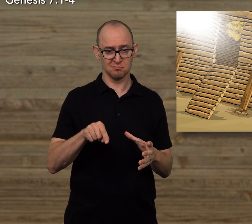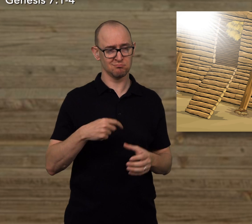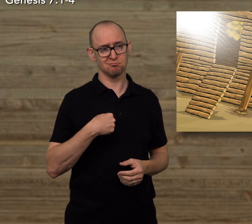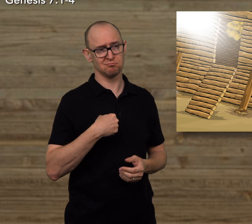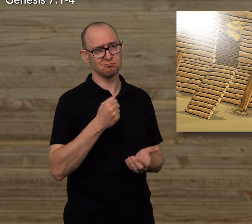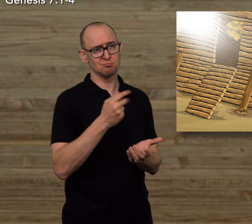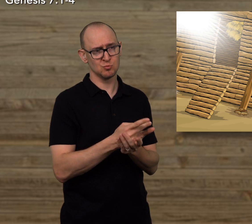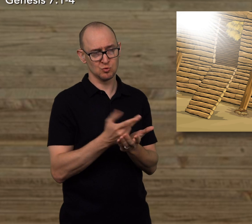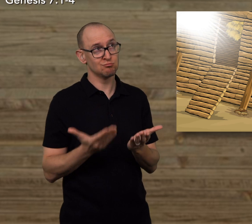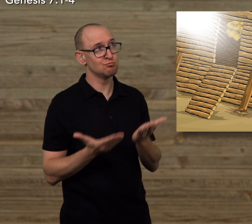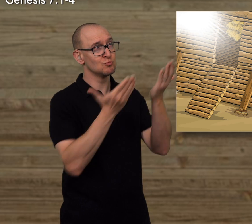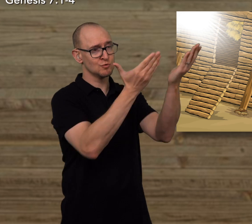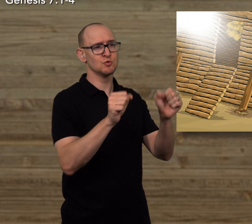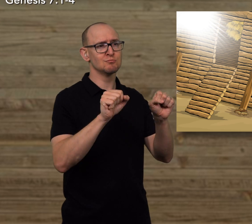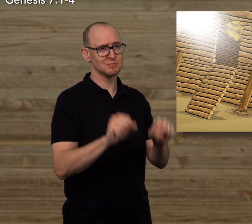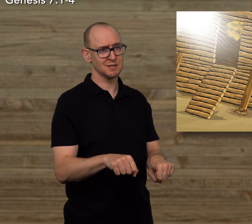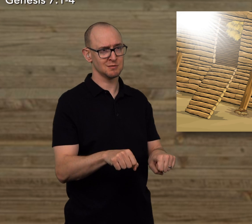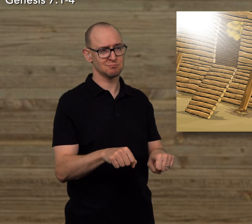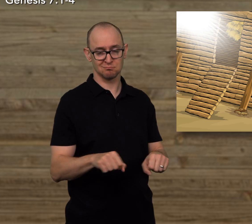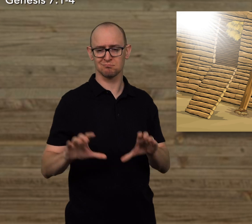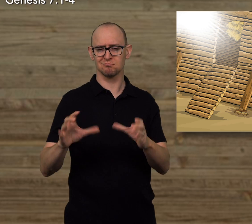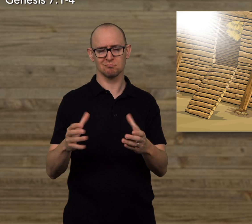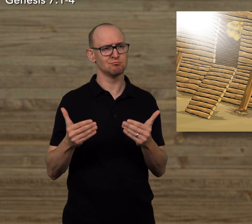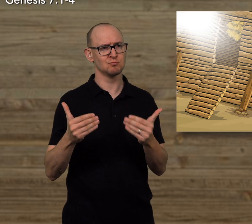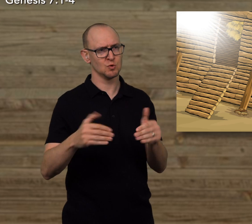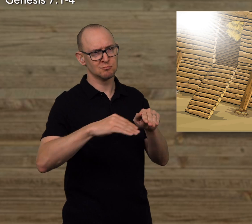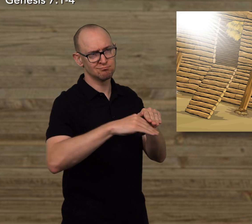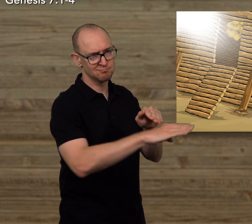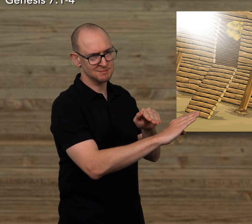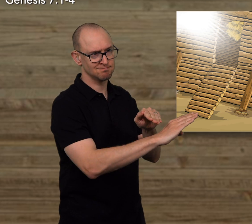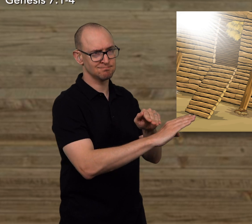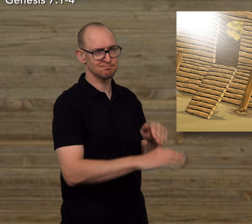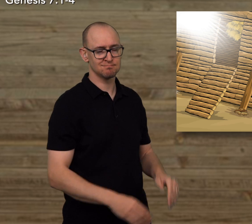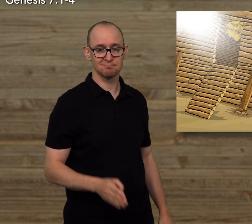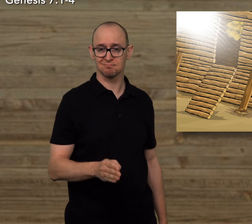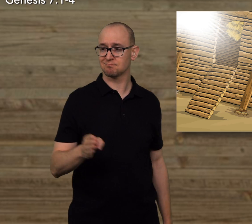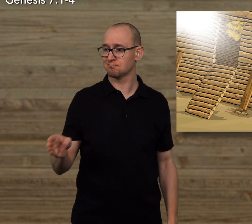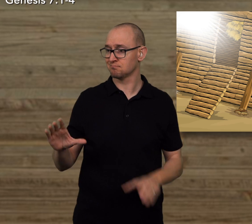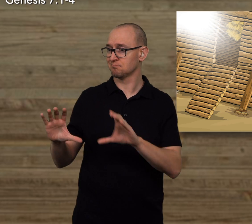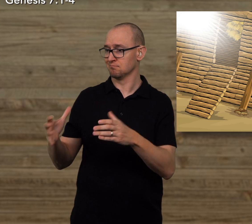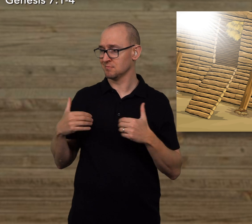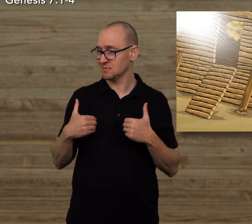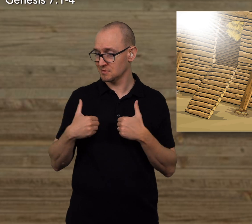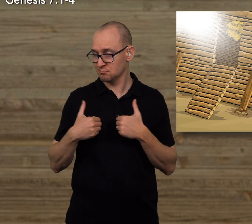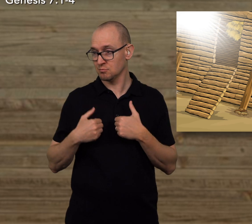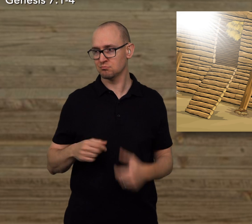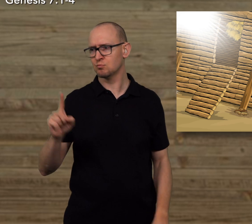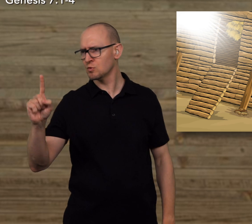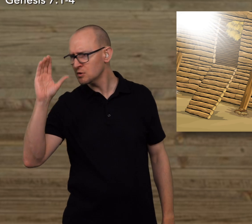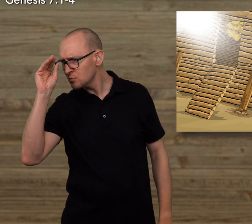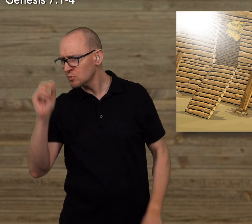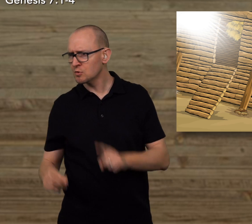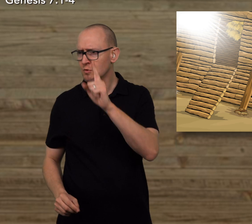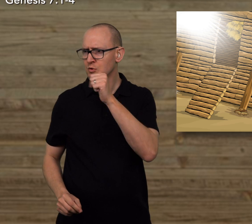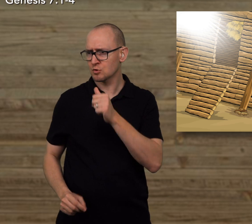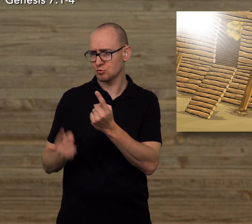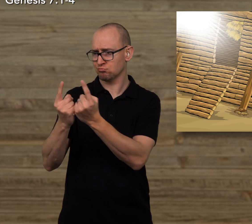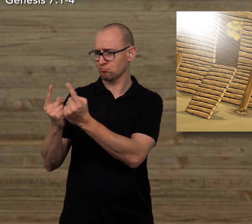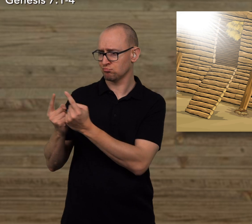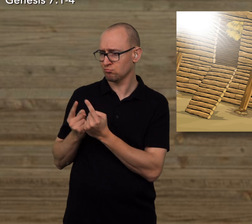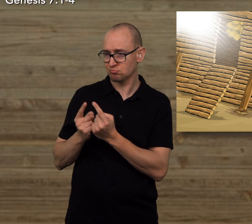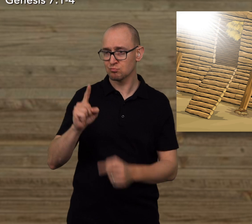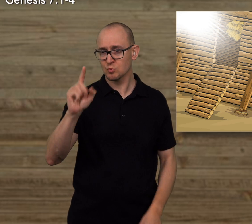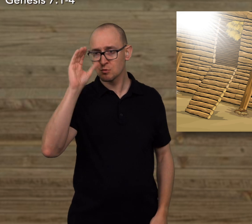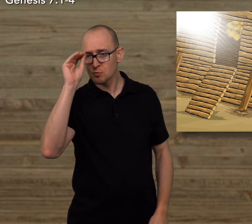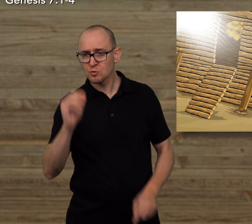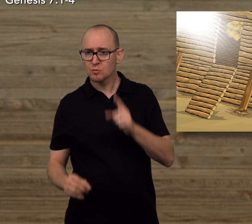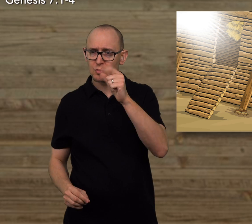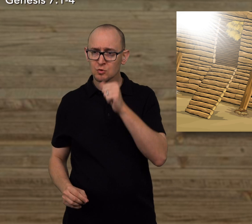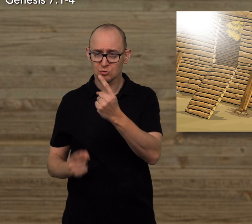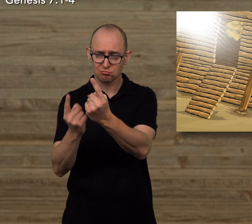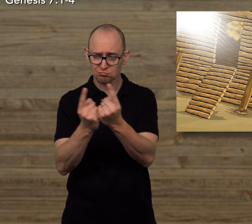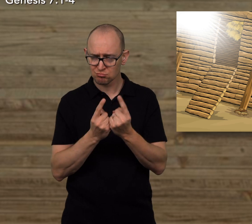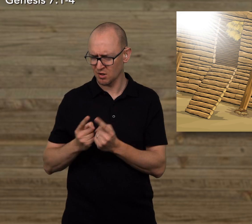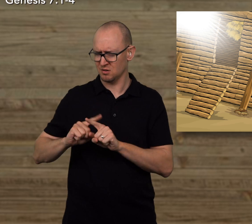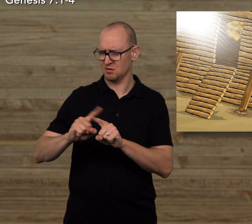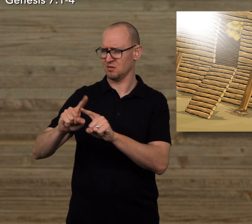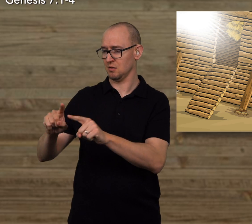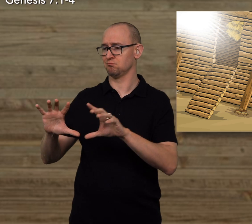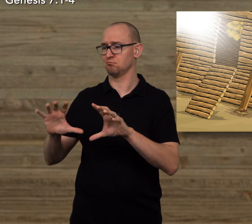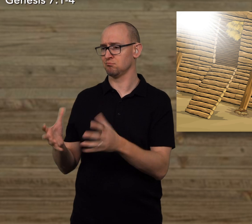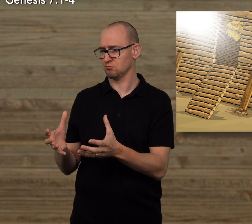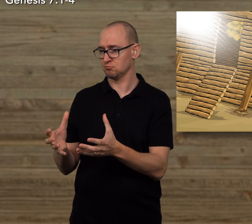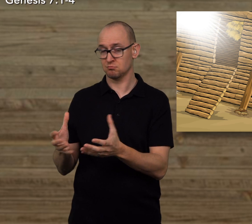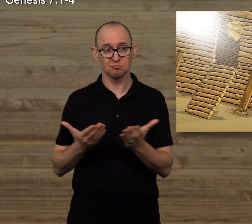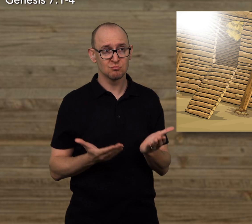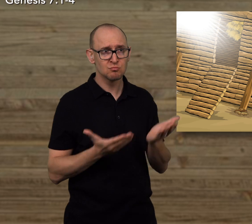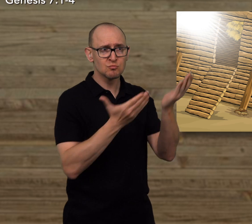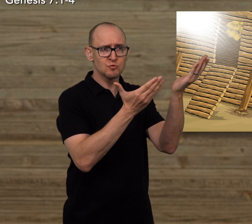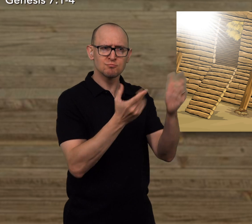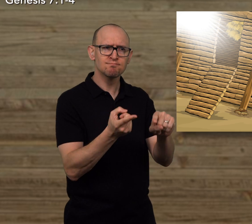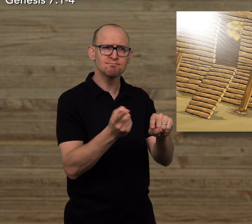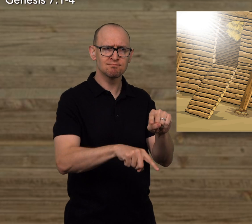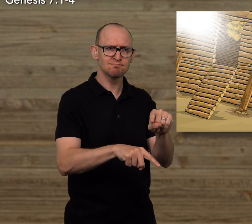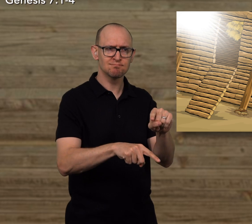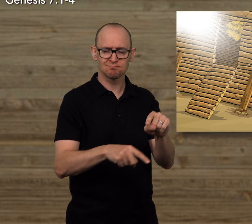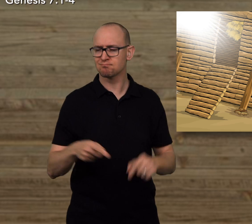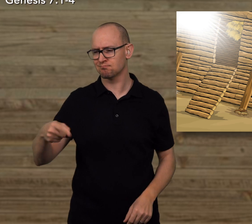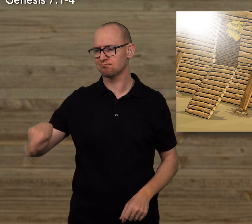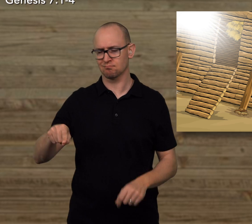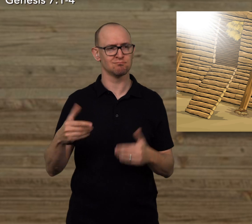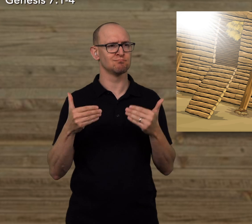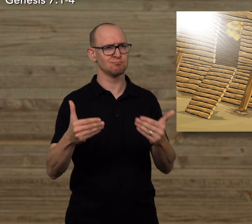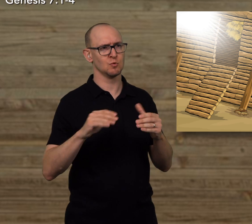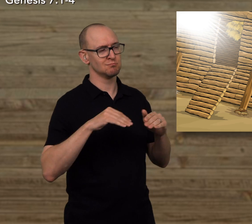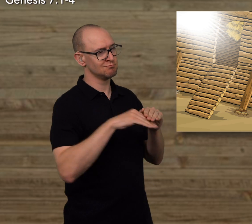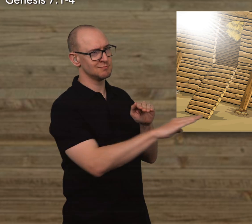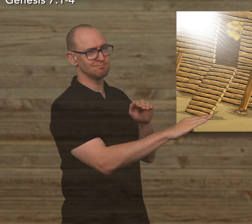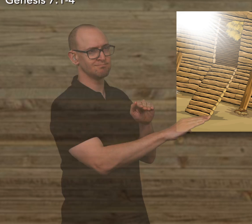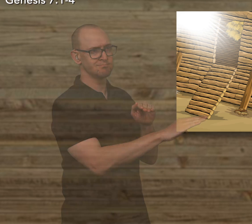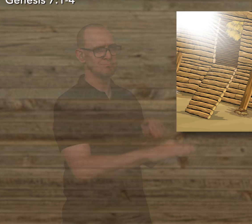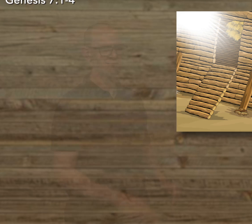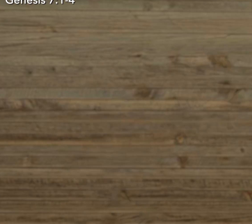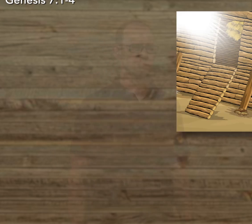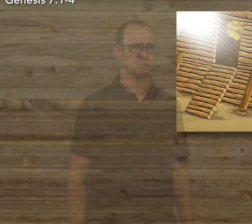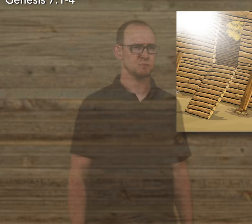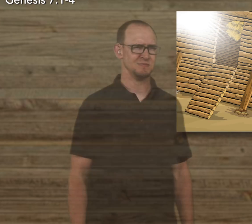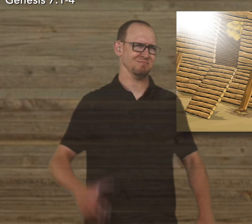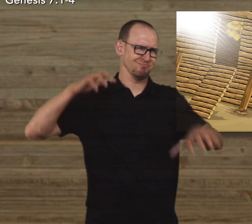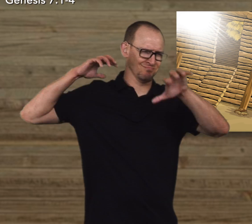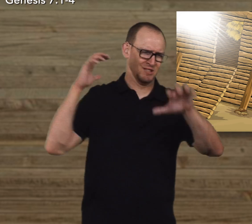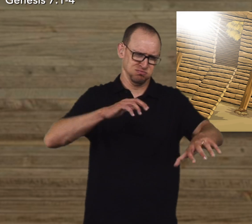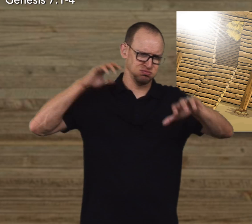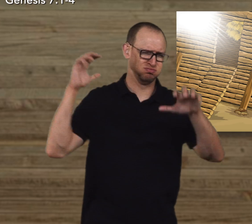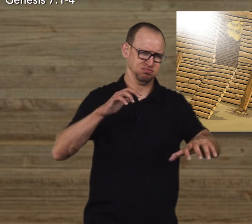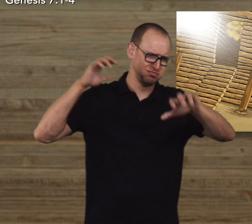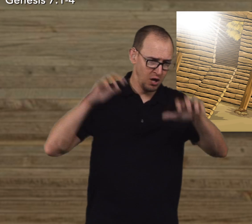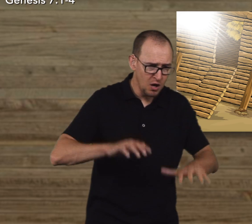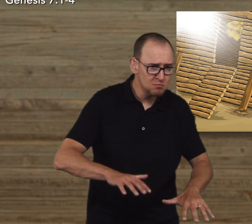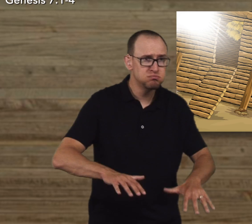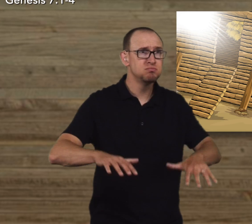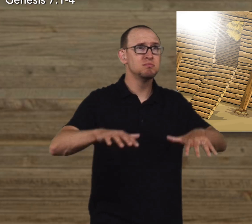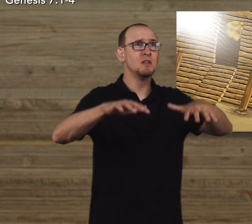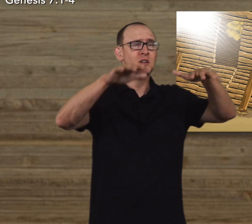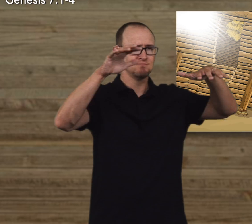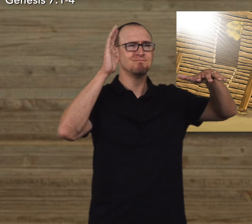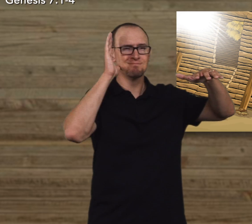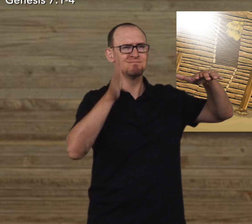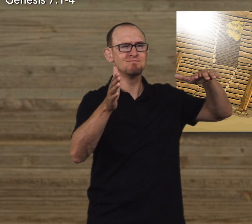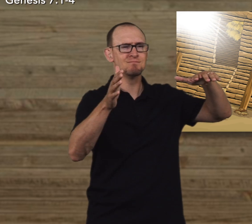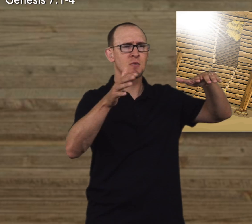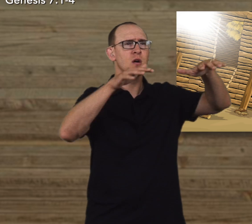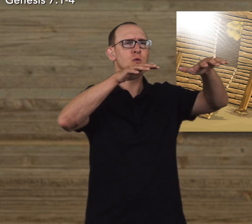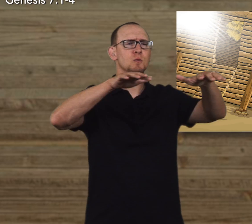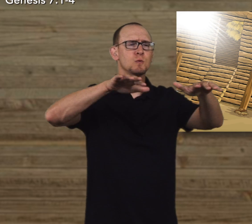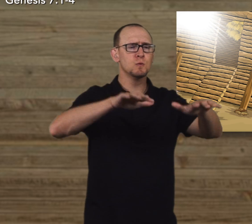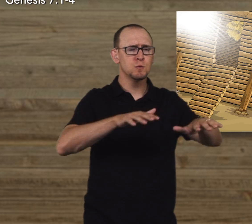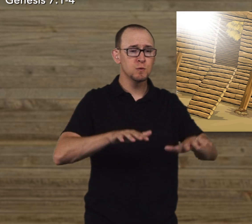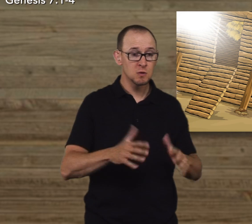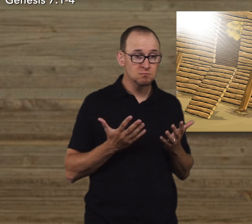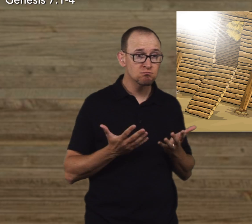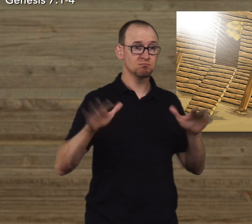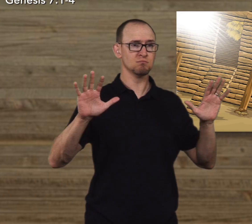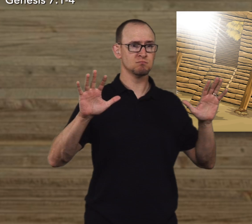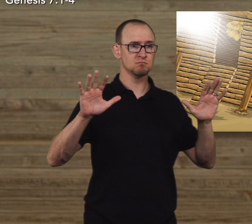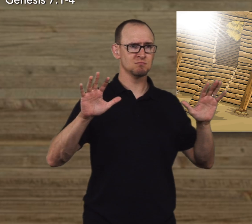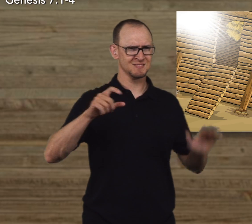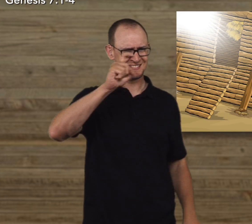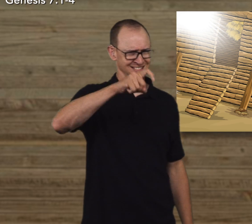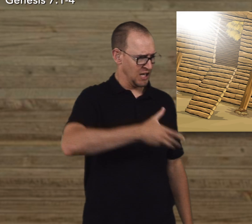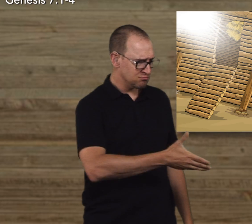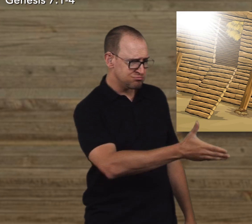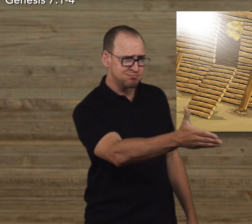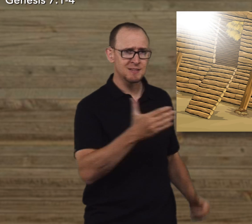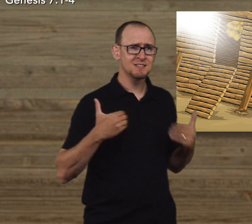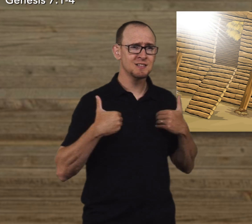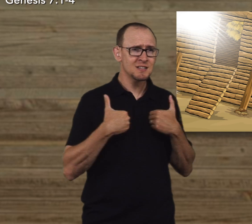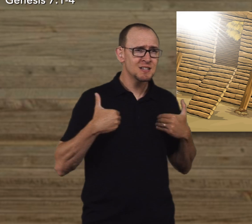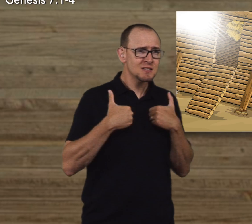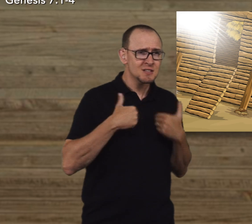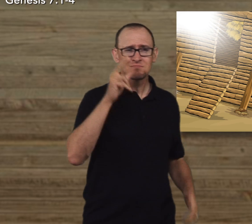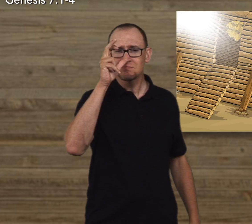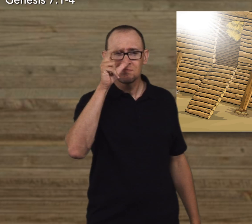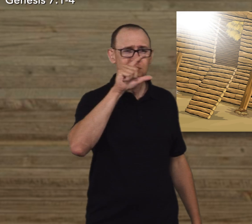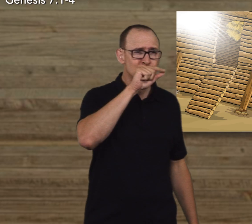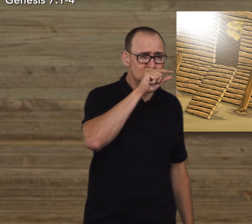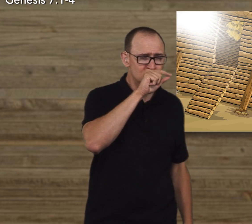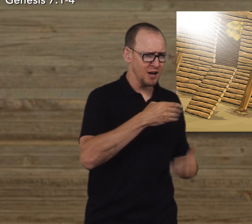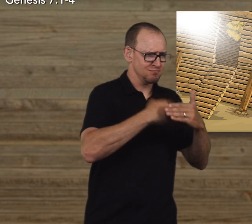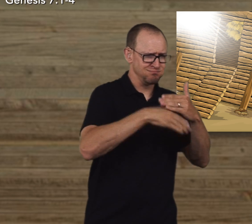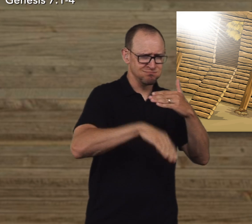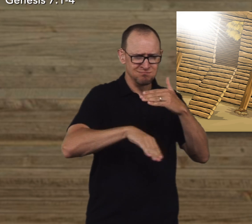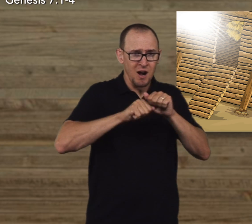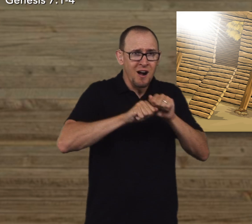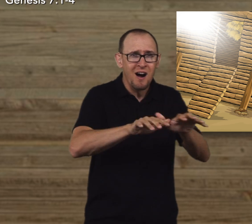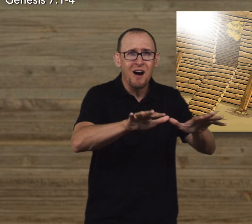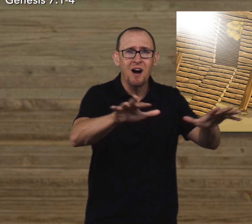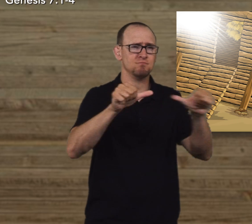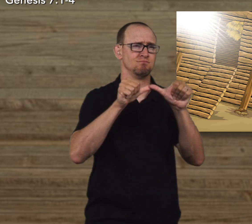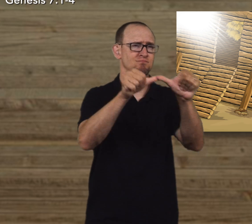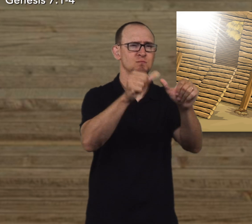and seven pairs of every kind of bird of the air, male and female, to preserve their offspring on the face of all the earth.